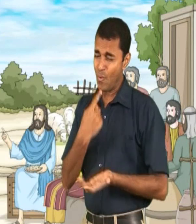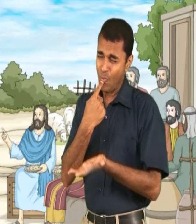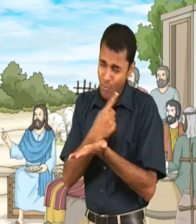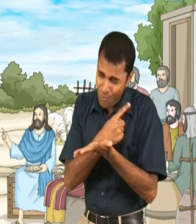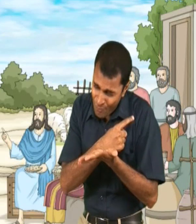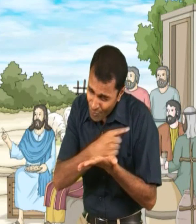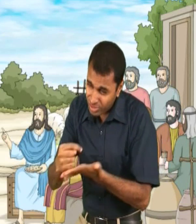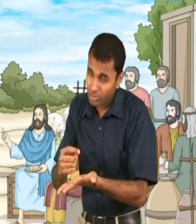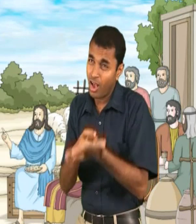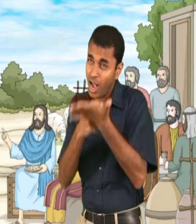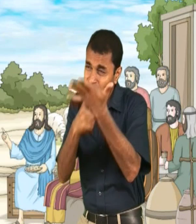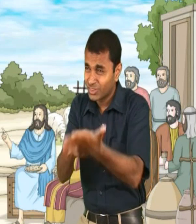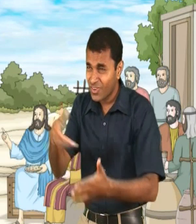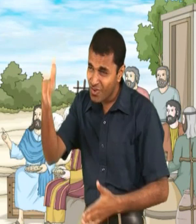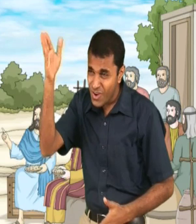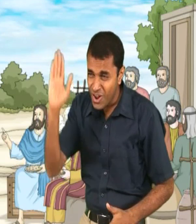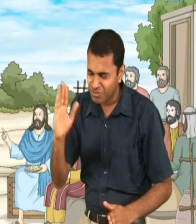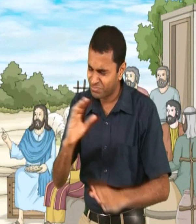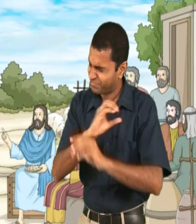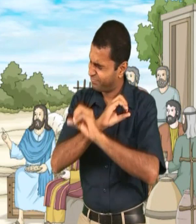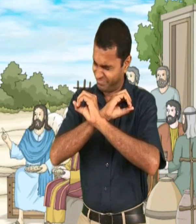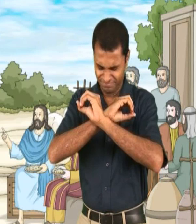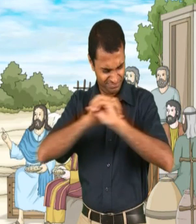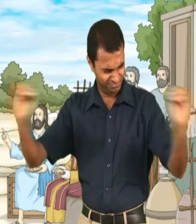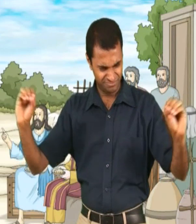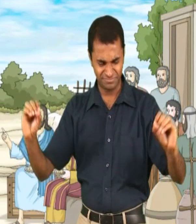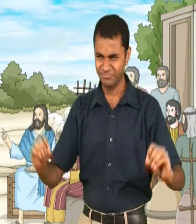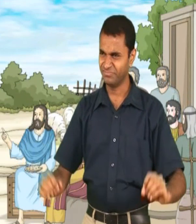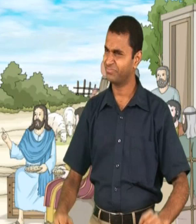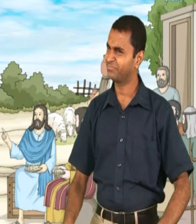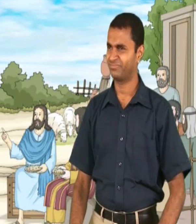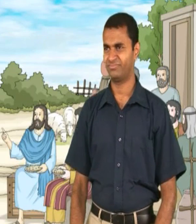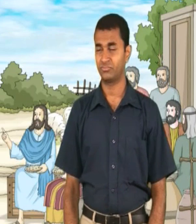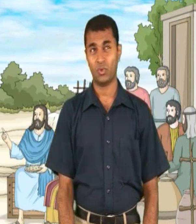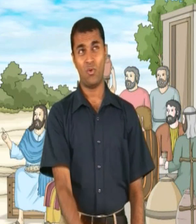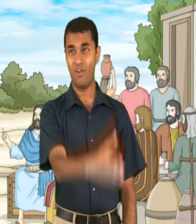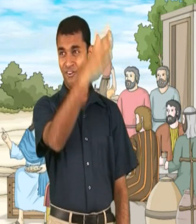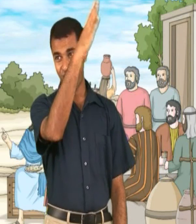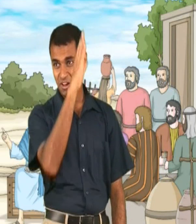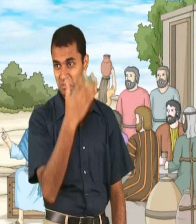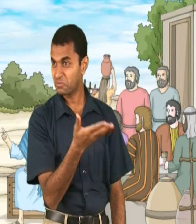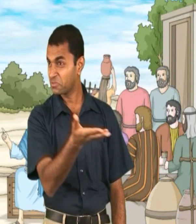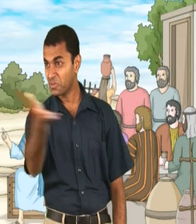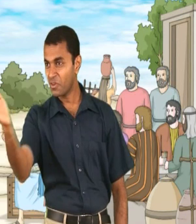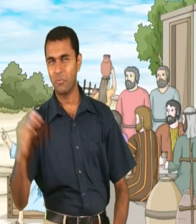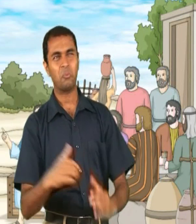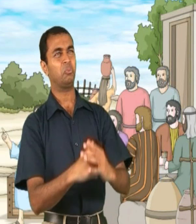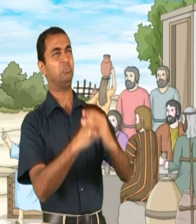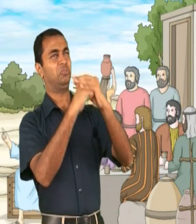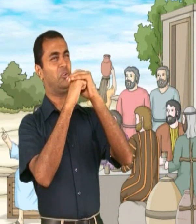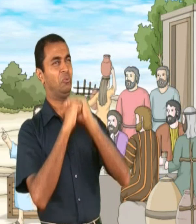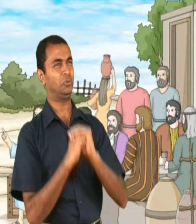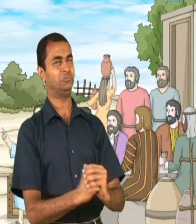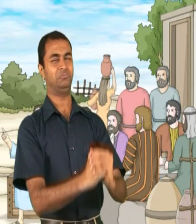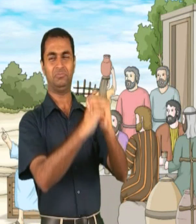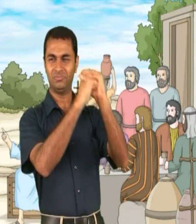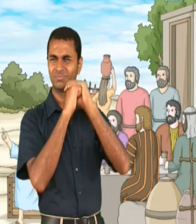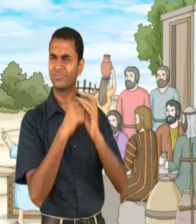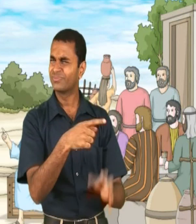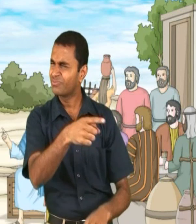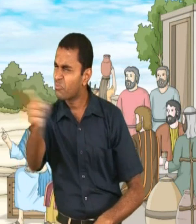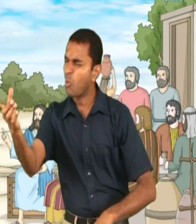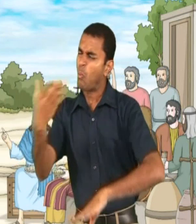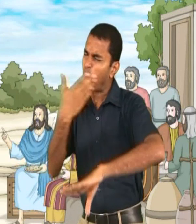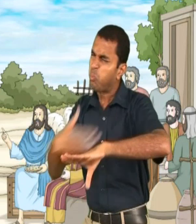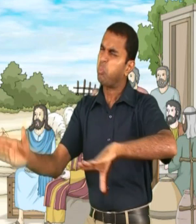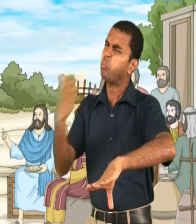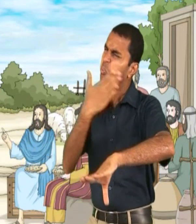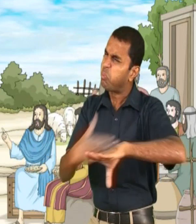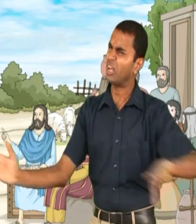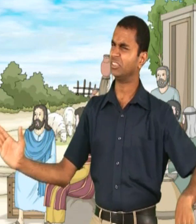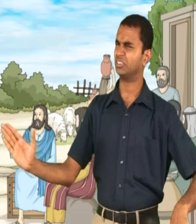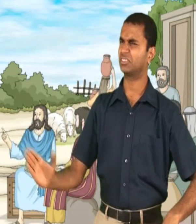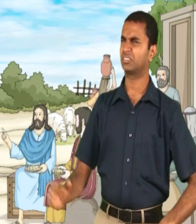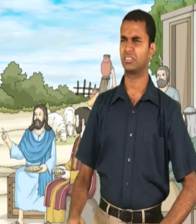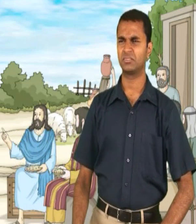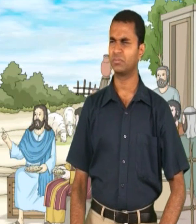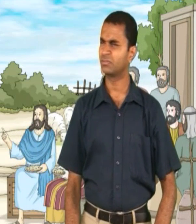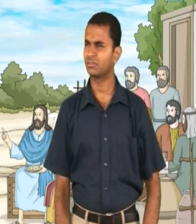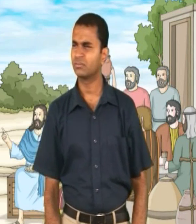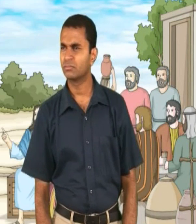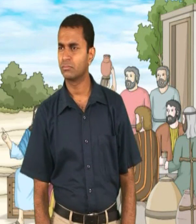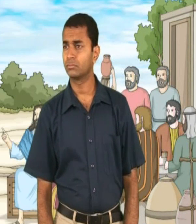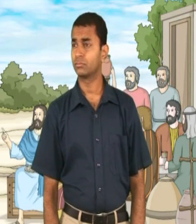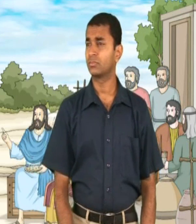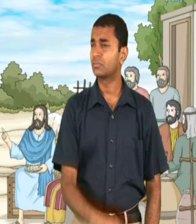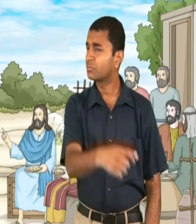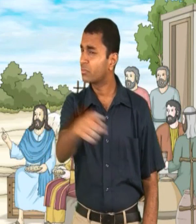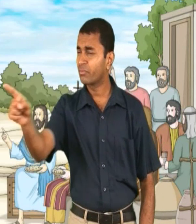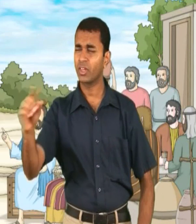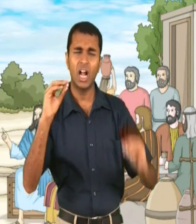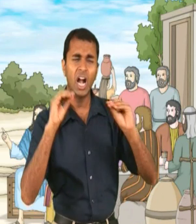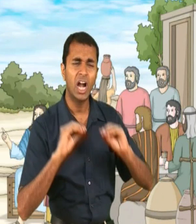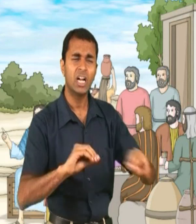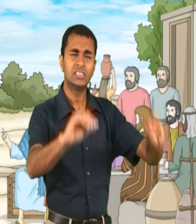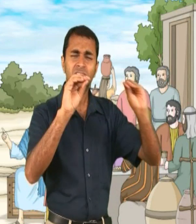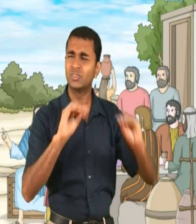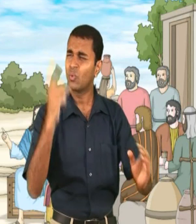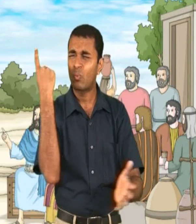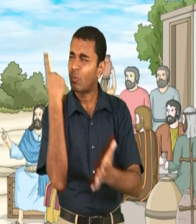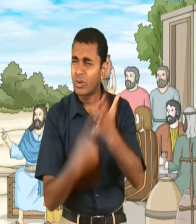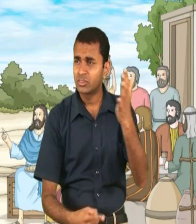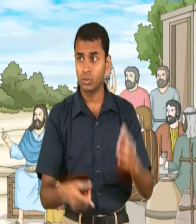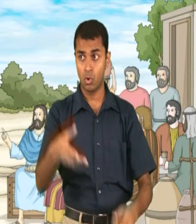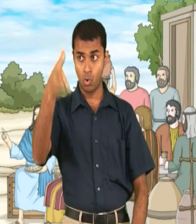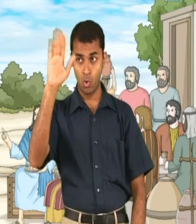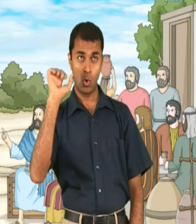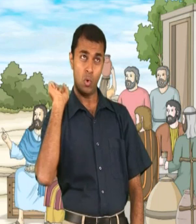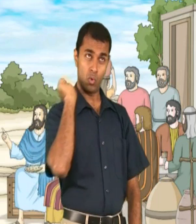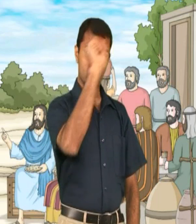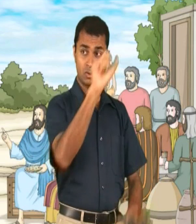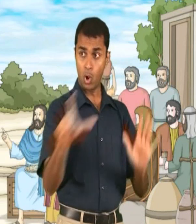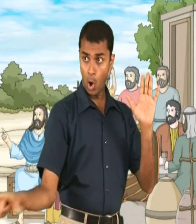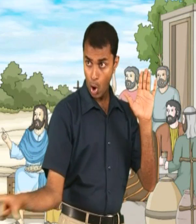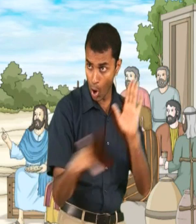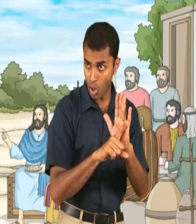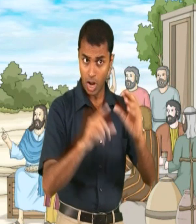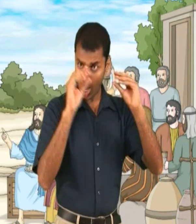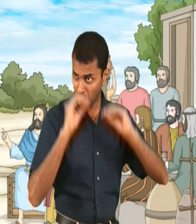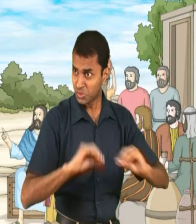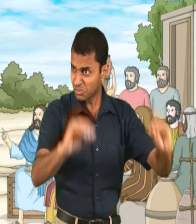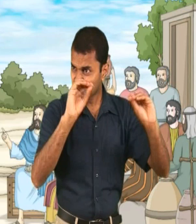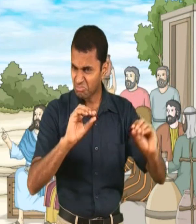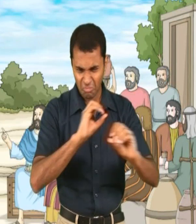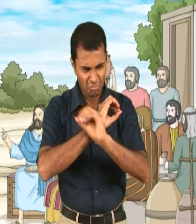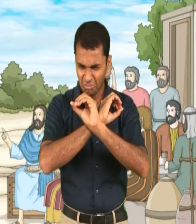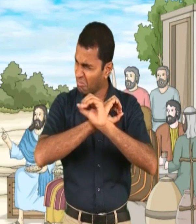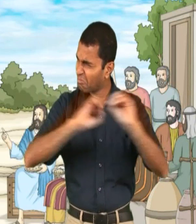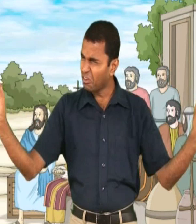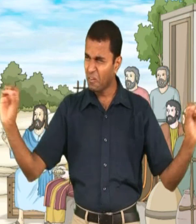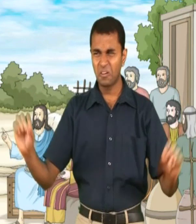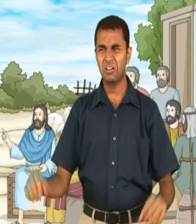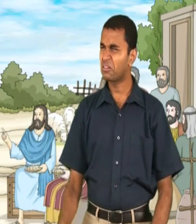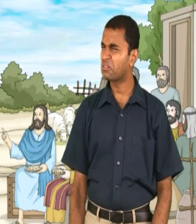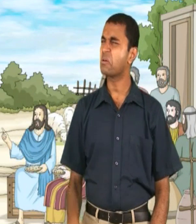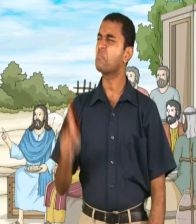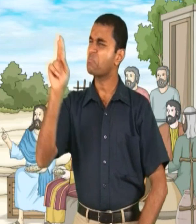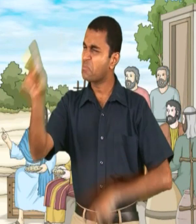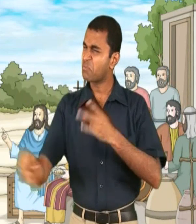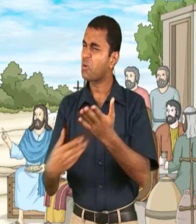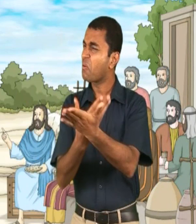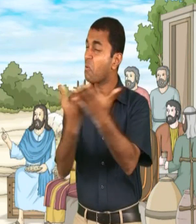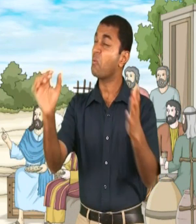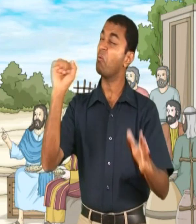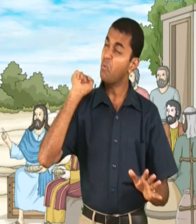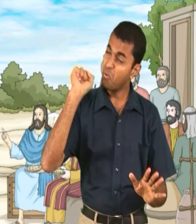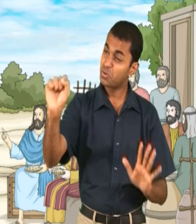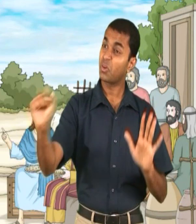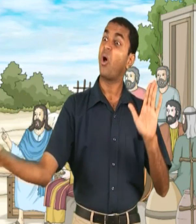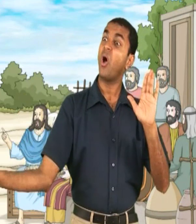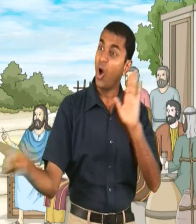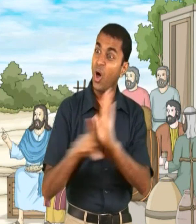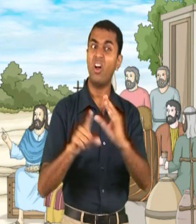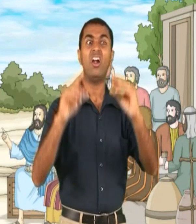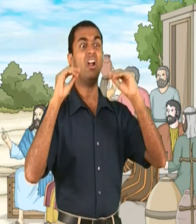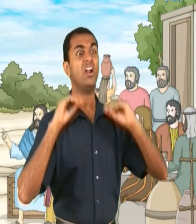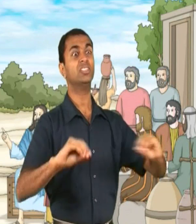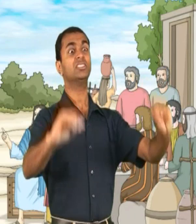they teach as doctrine the precepts of men.’” Jesus called the crowd to Him and said, “Listen and understand.